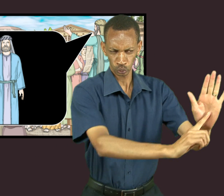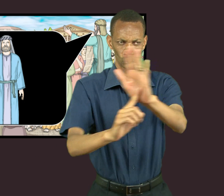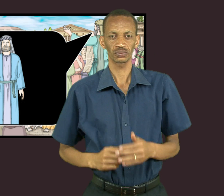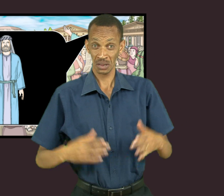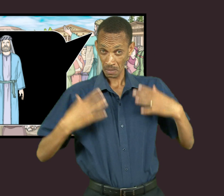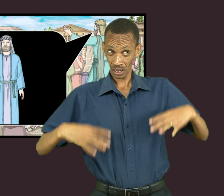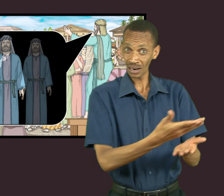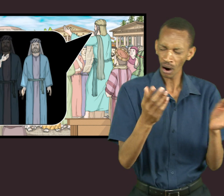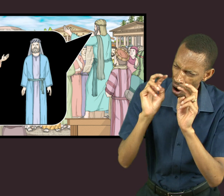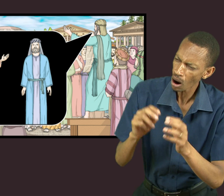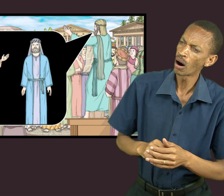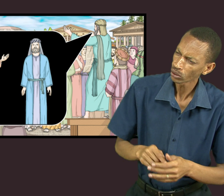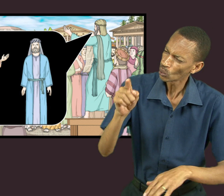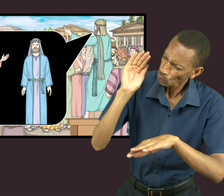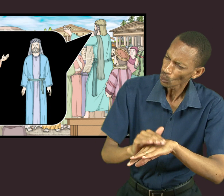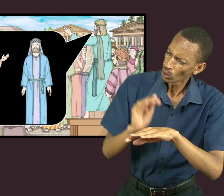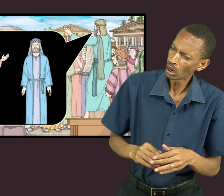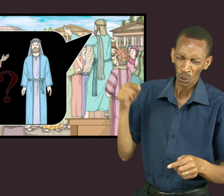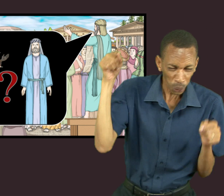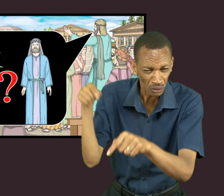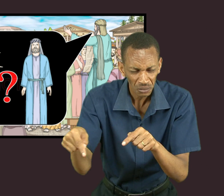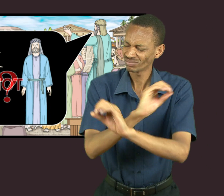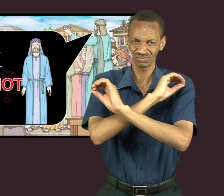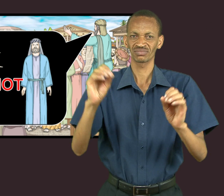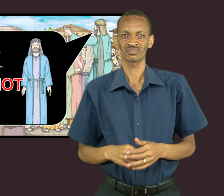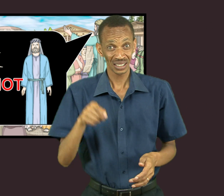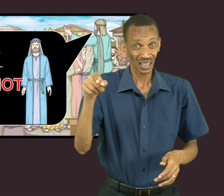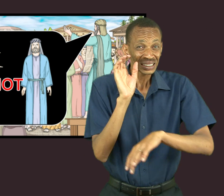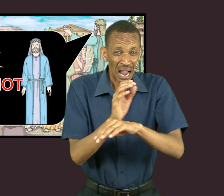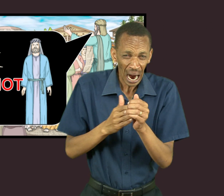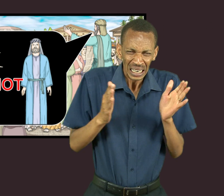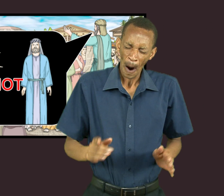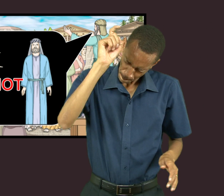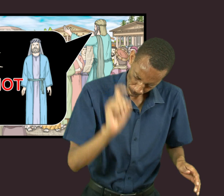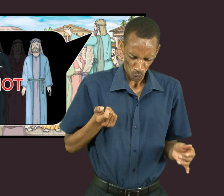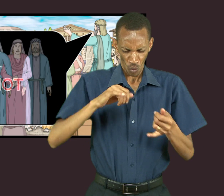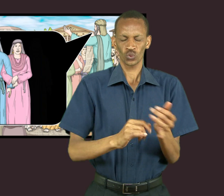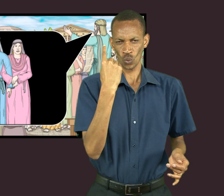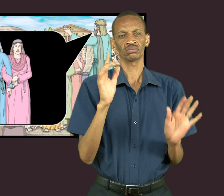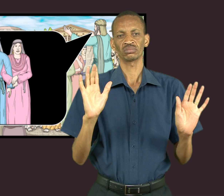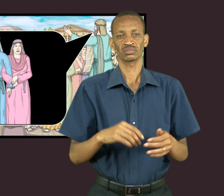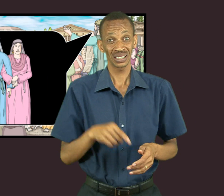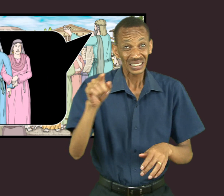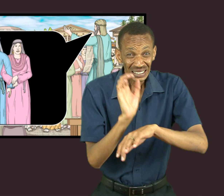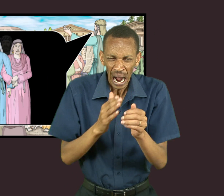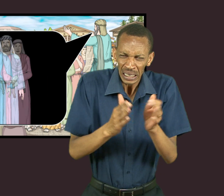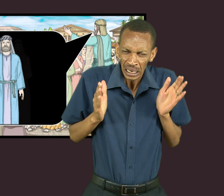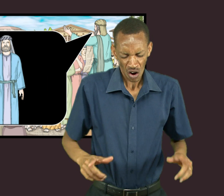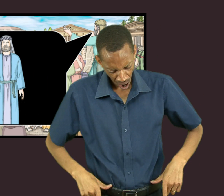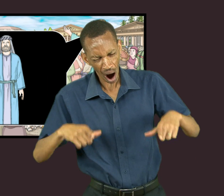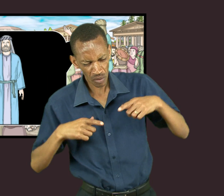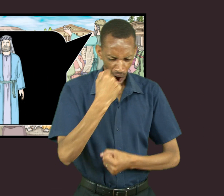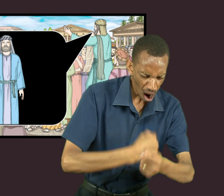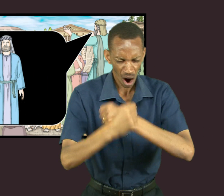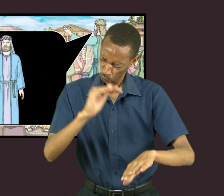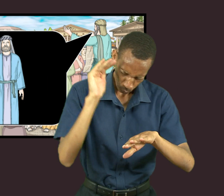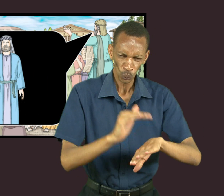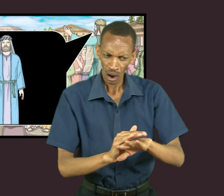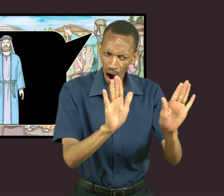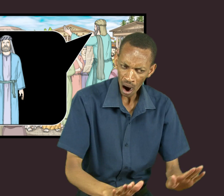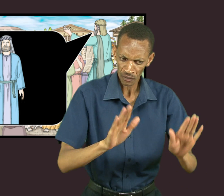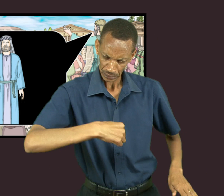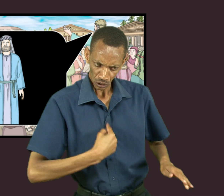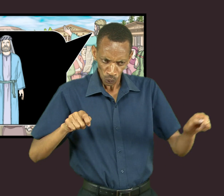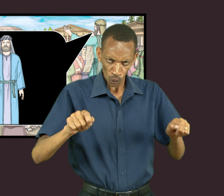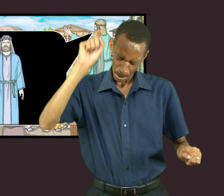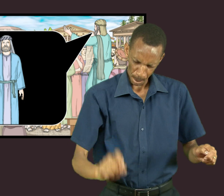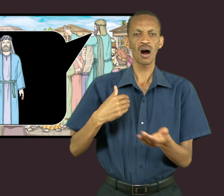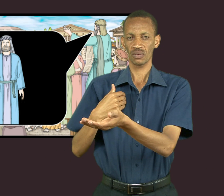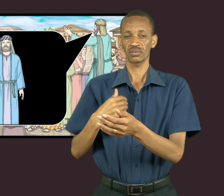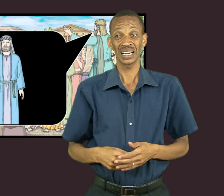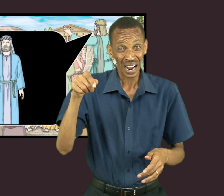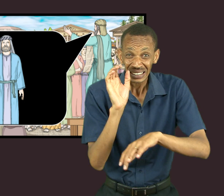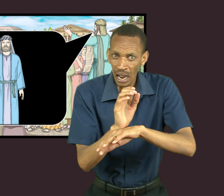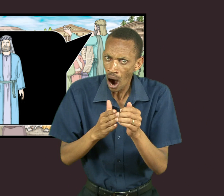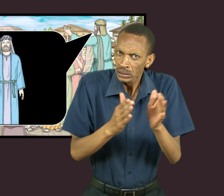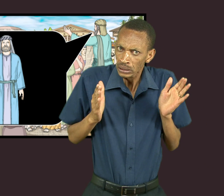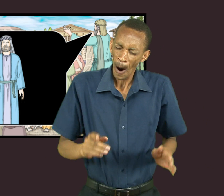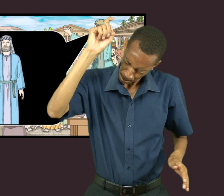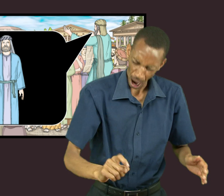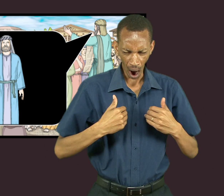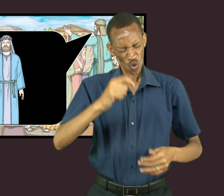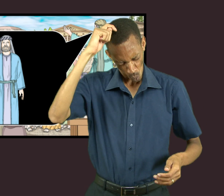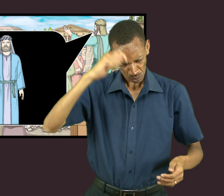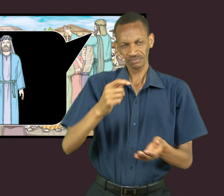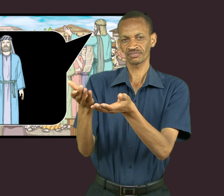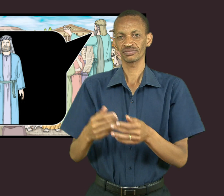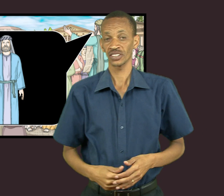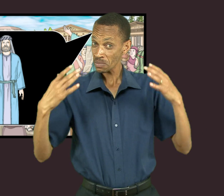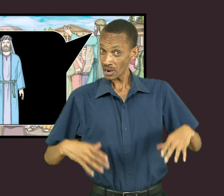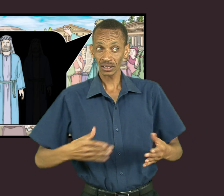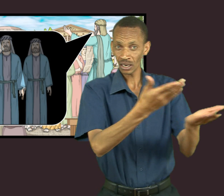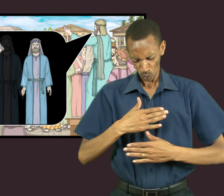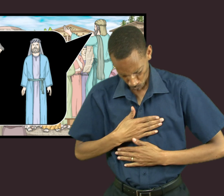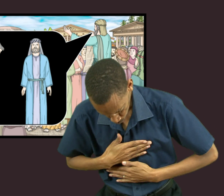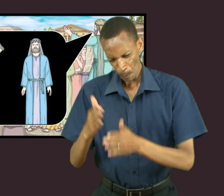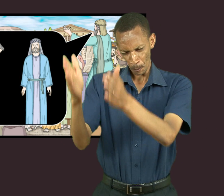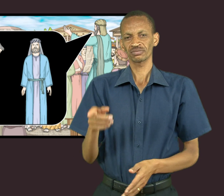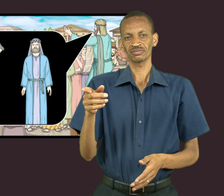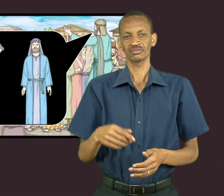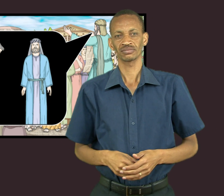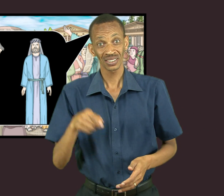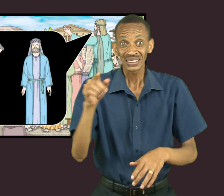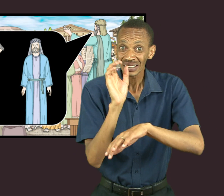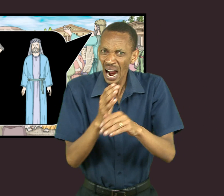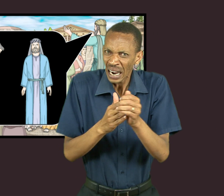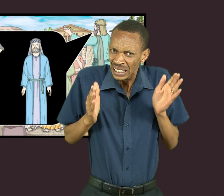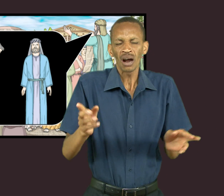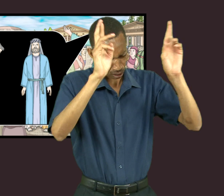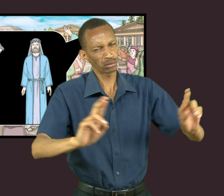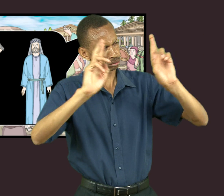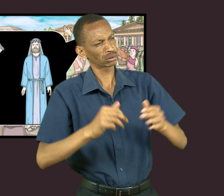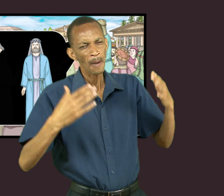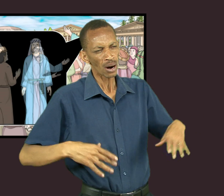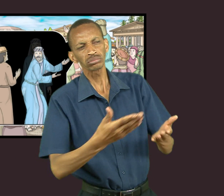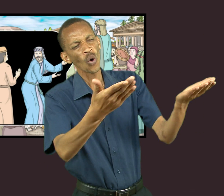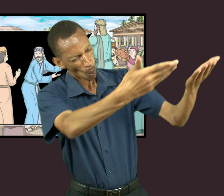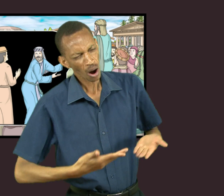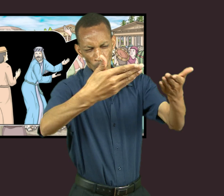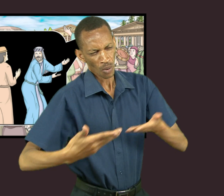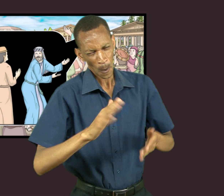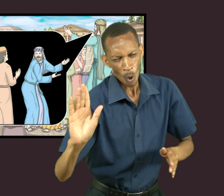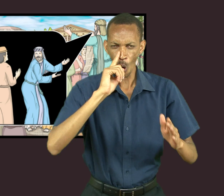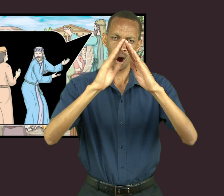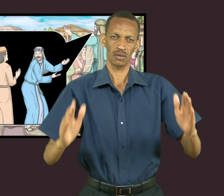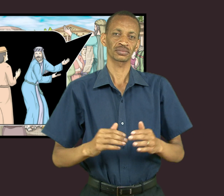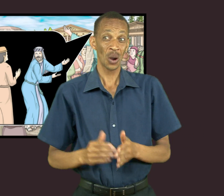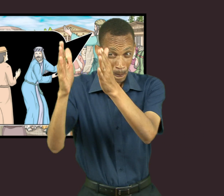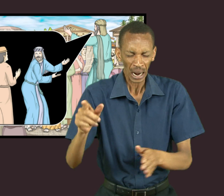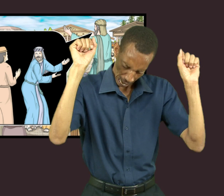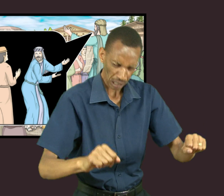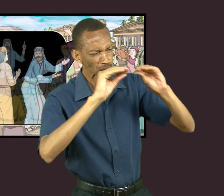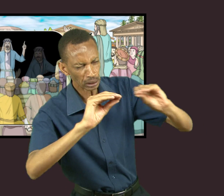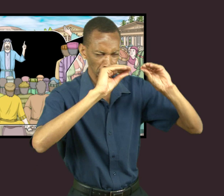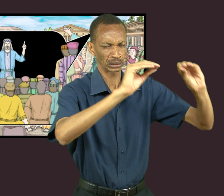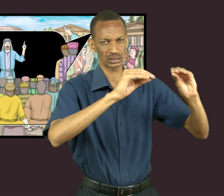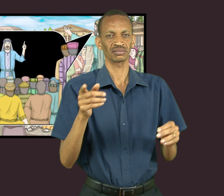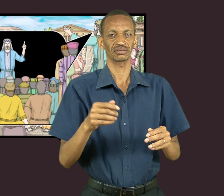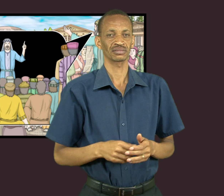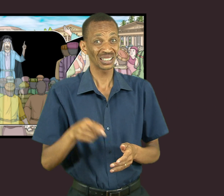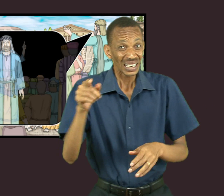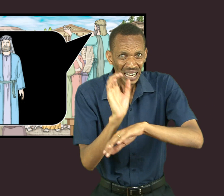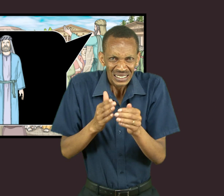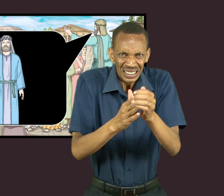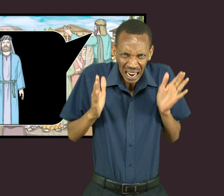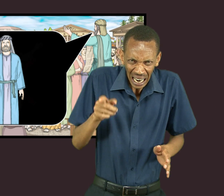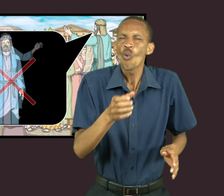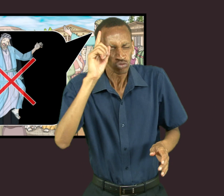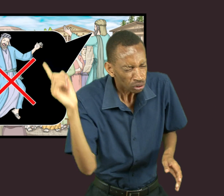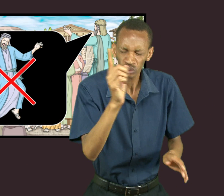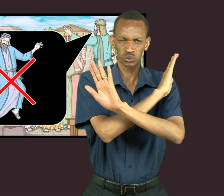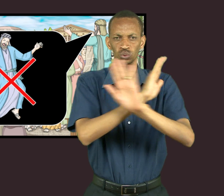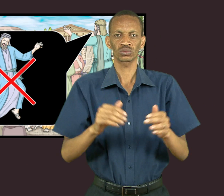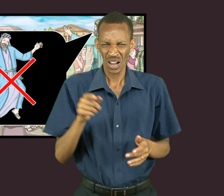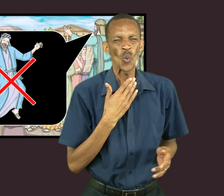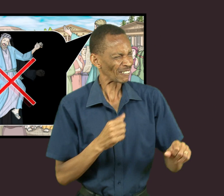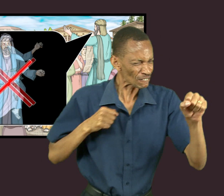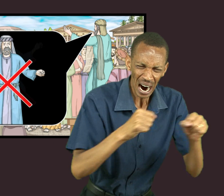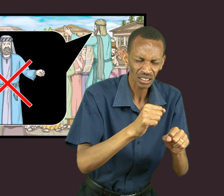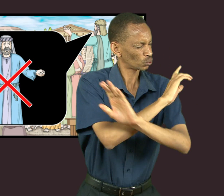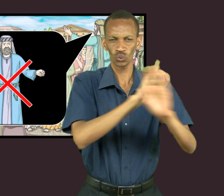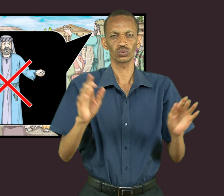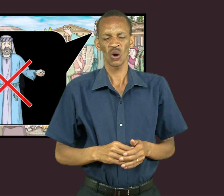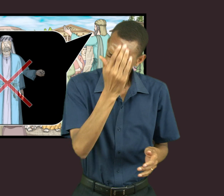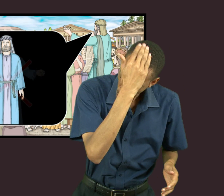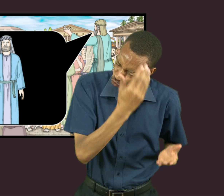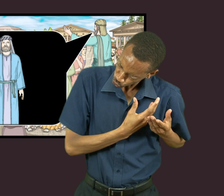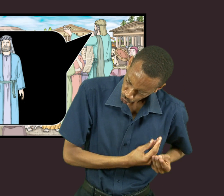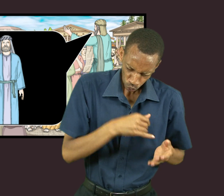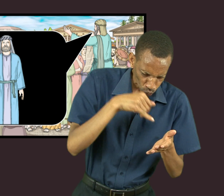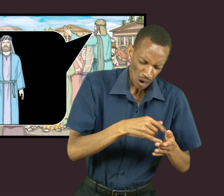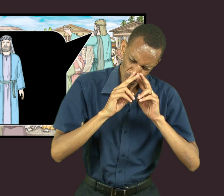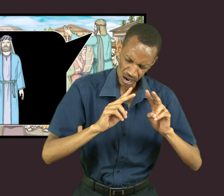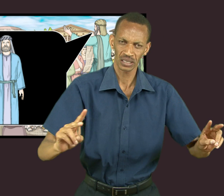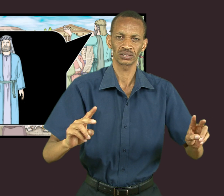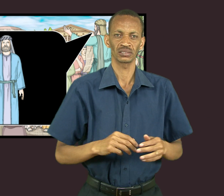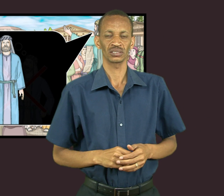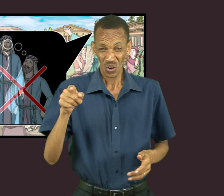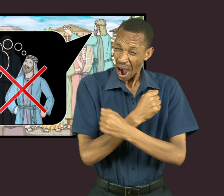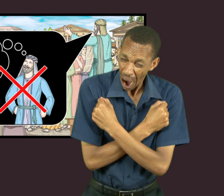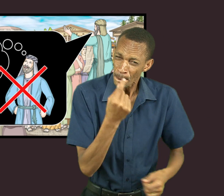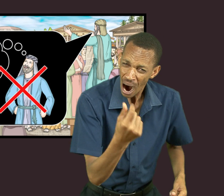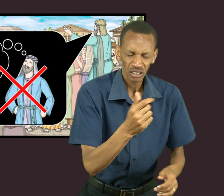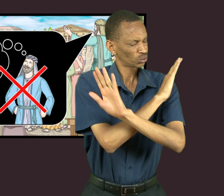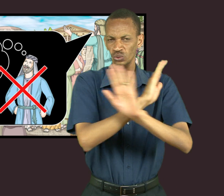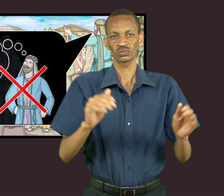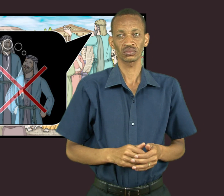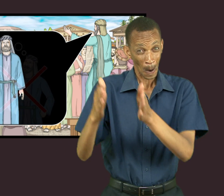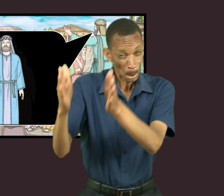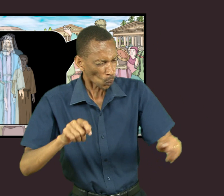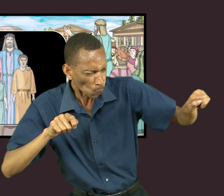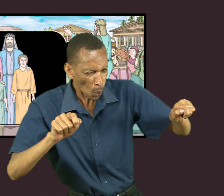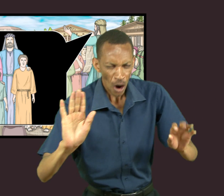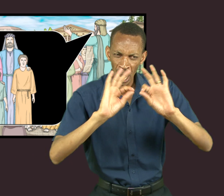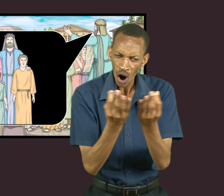An overseer, then, must be above reproach, the husband of but one wife, temperate, self-controlled, respectable, hospitable, able to teach, not dependent on wine, not violent but gentle, peaceable, and free of the love of money.